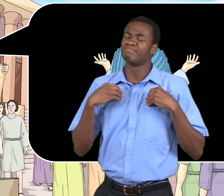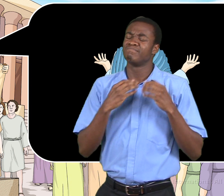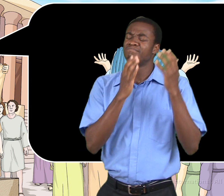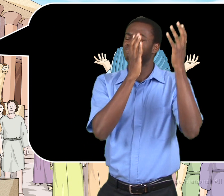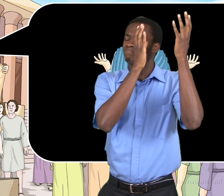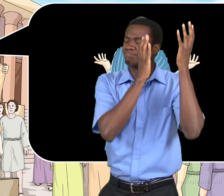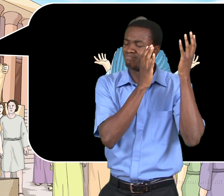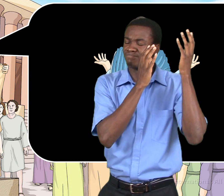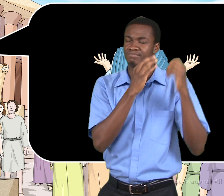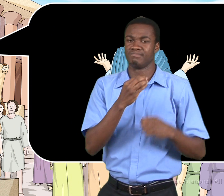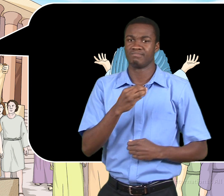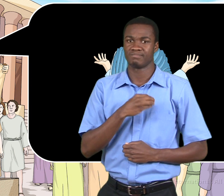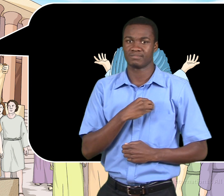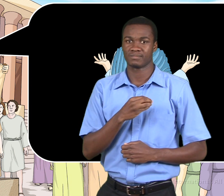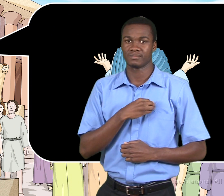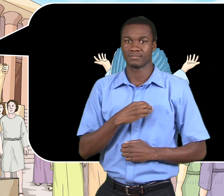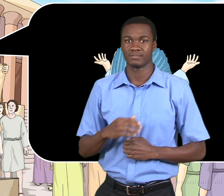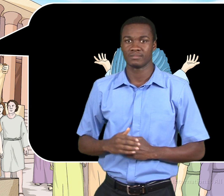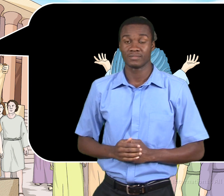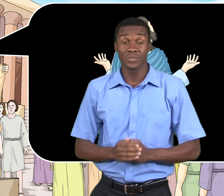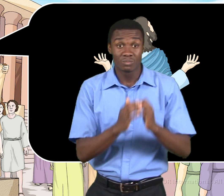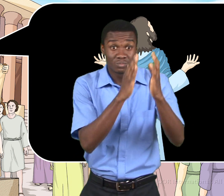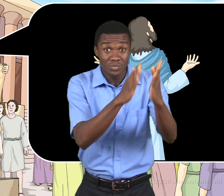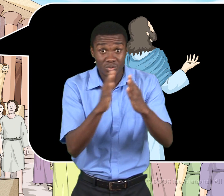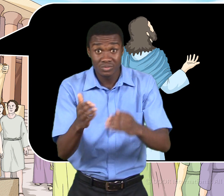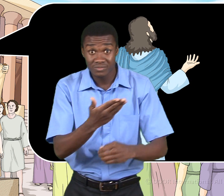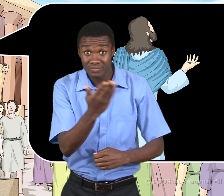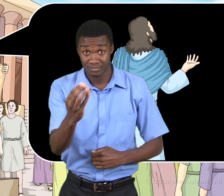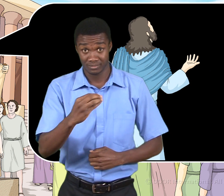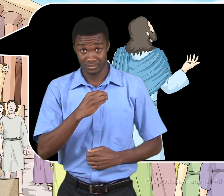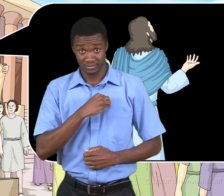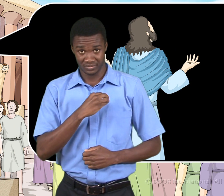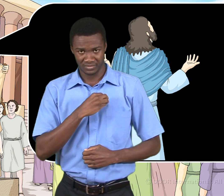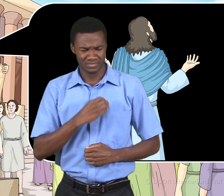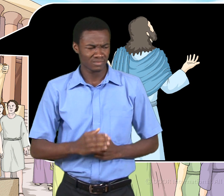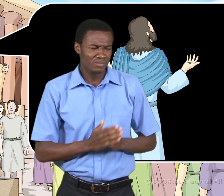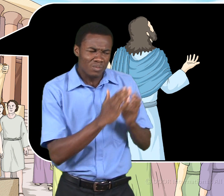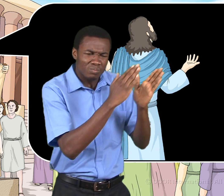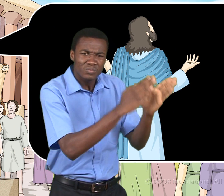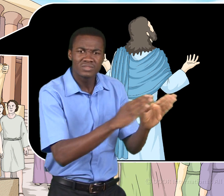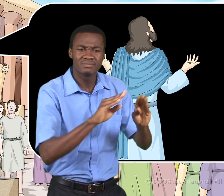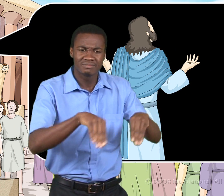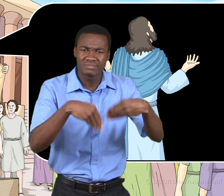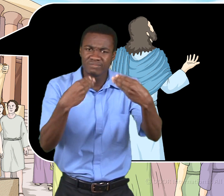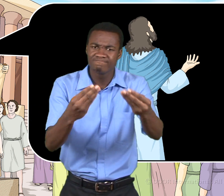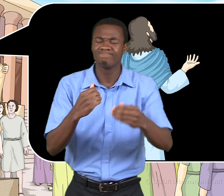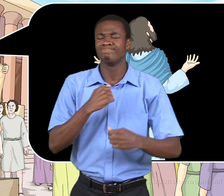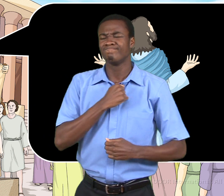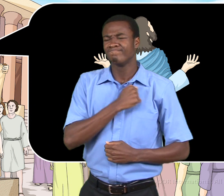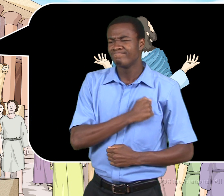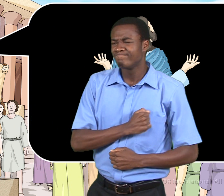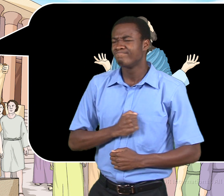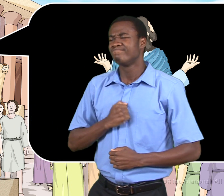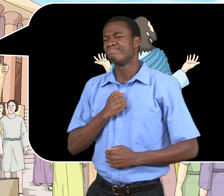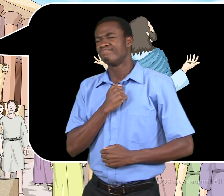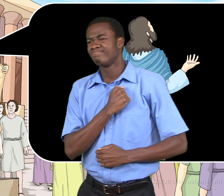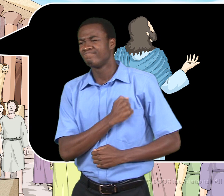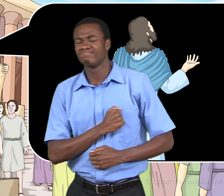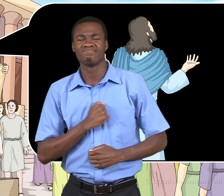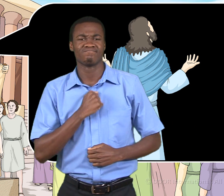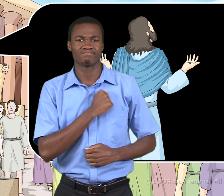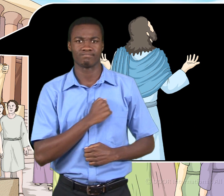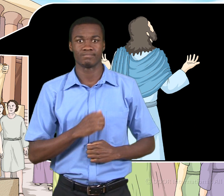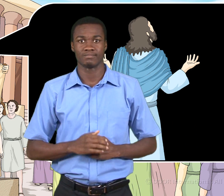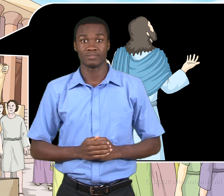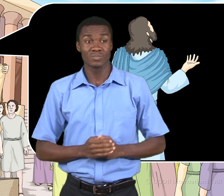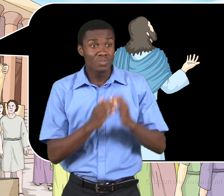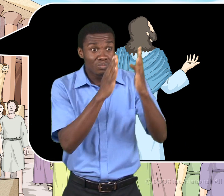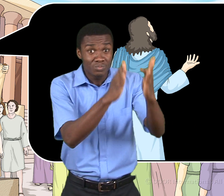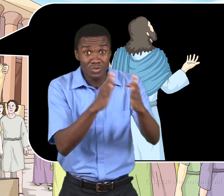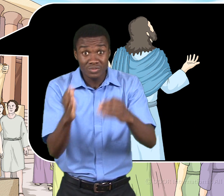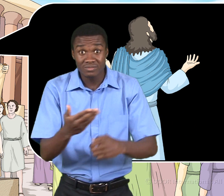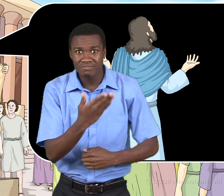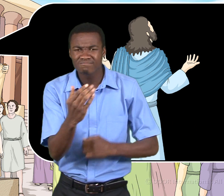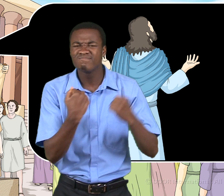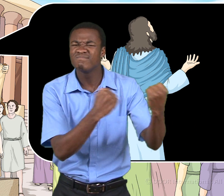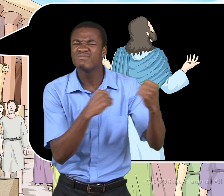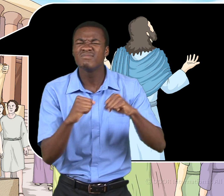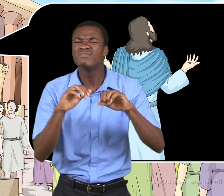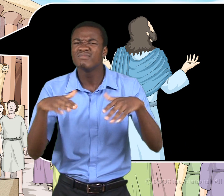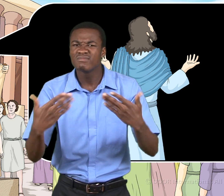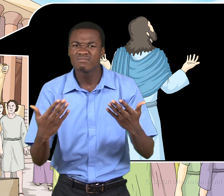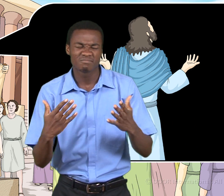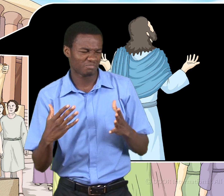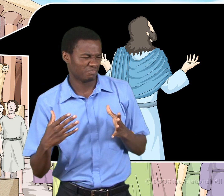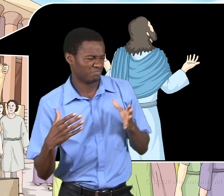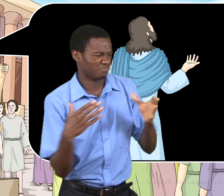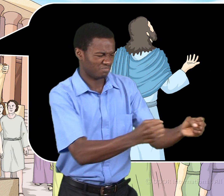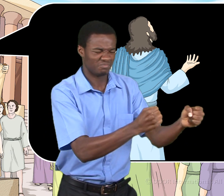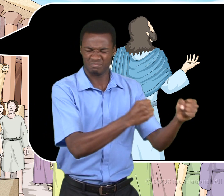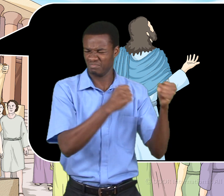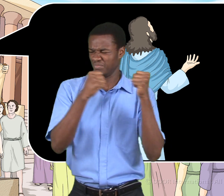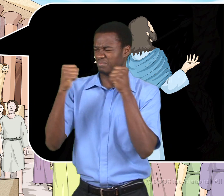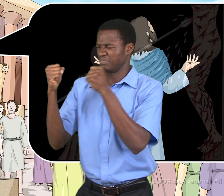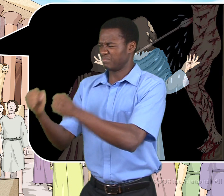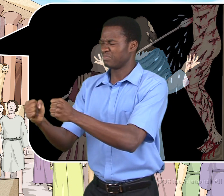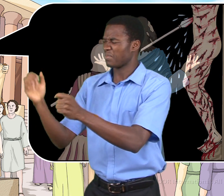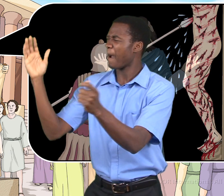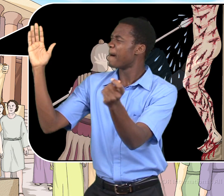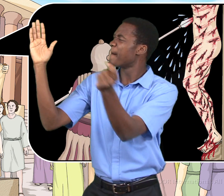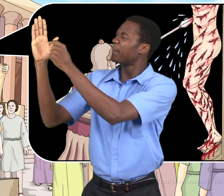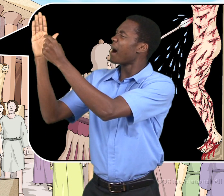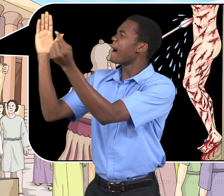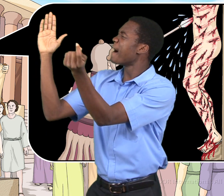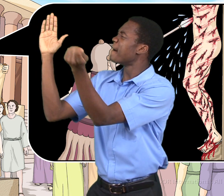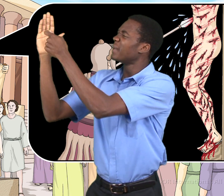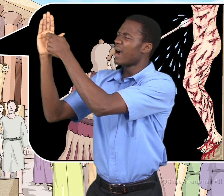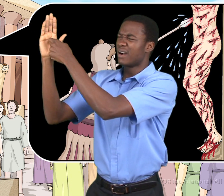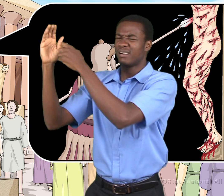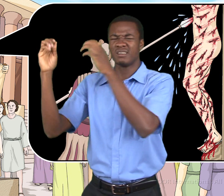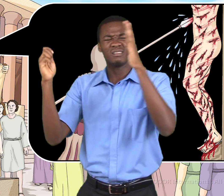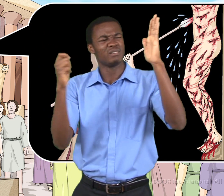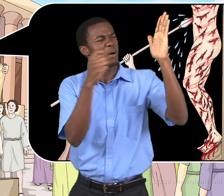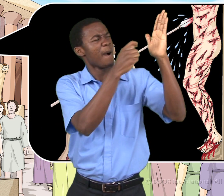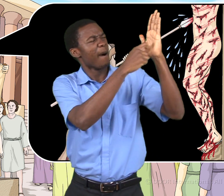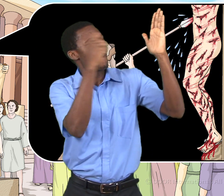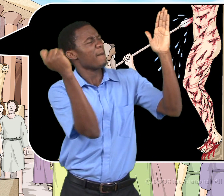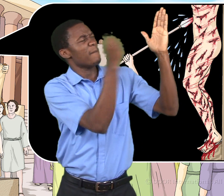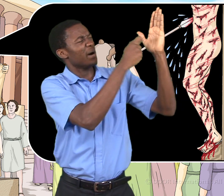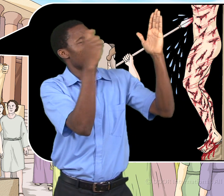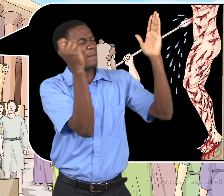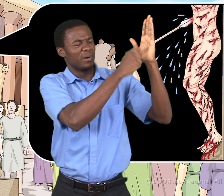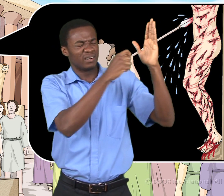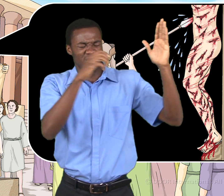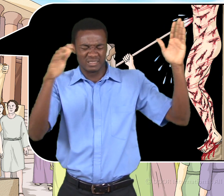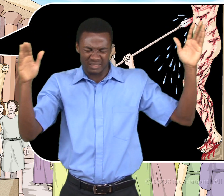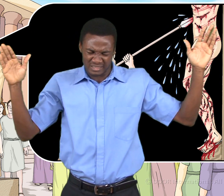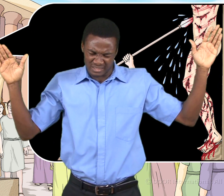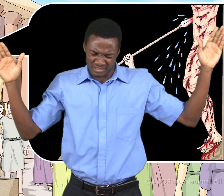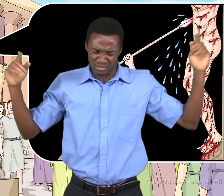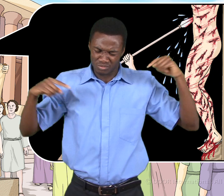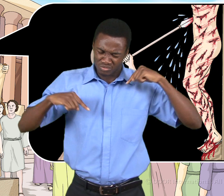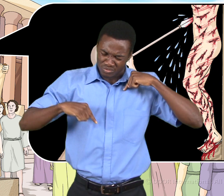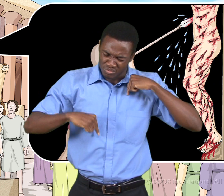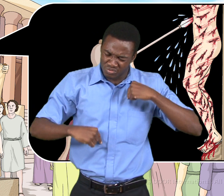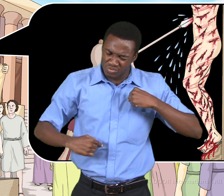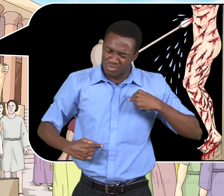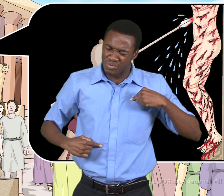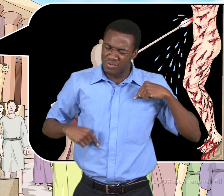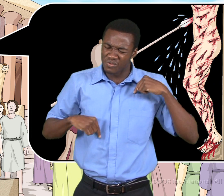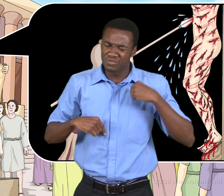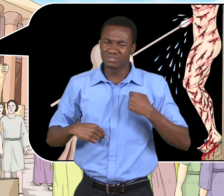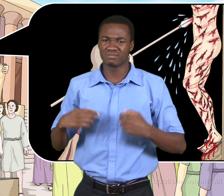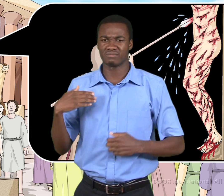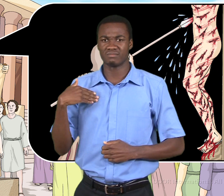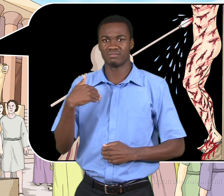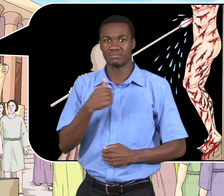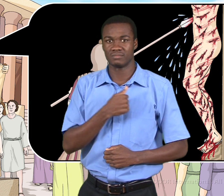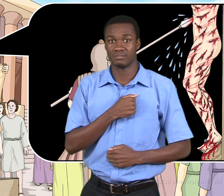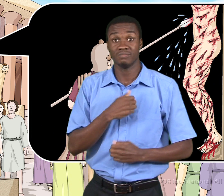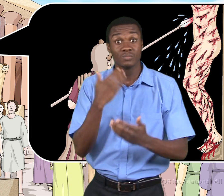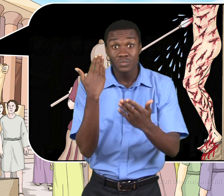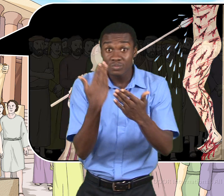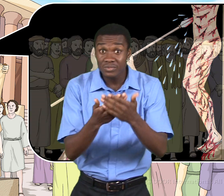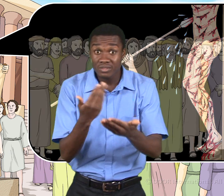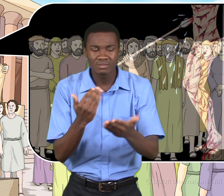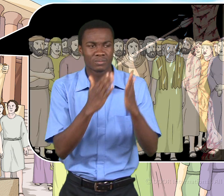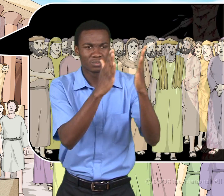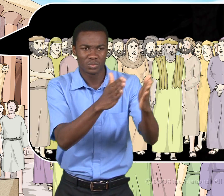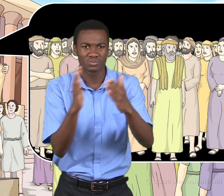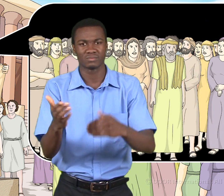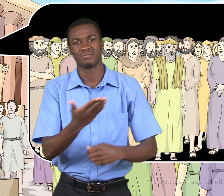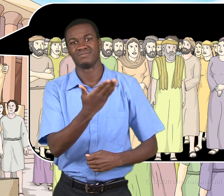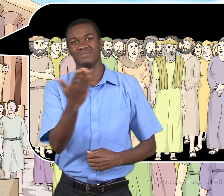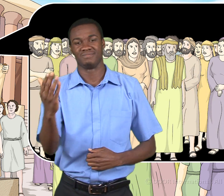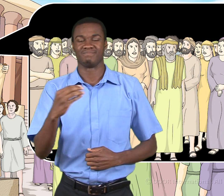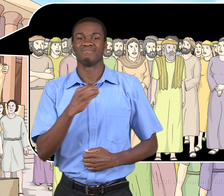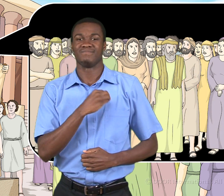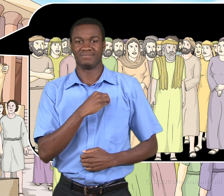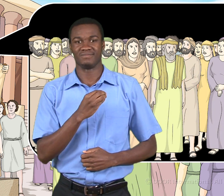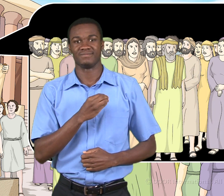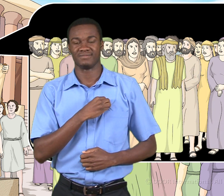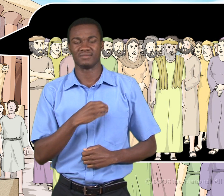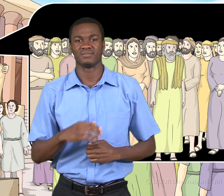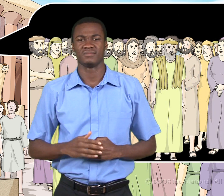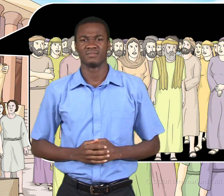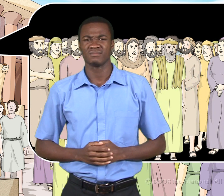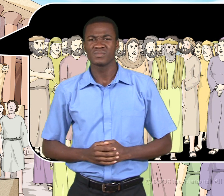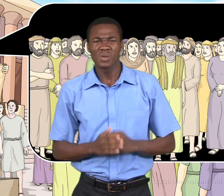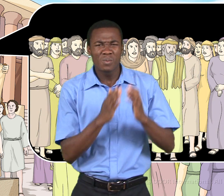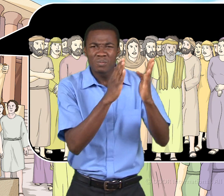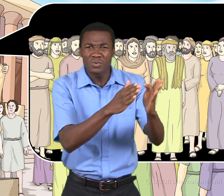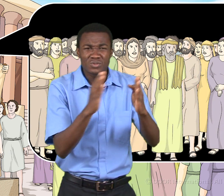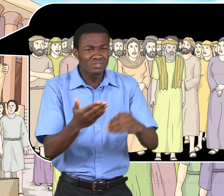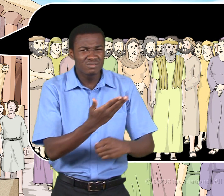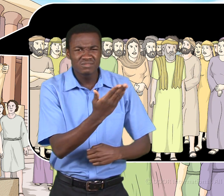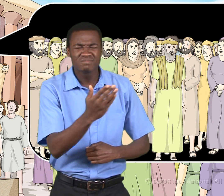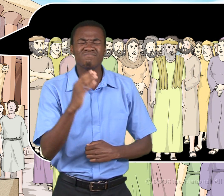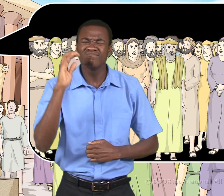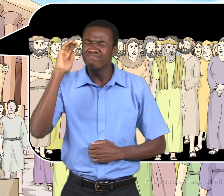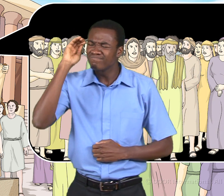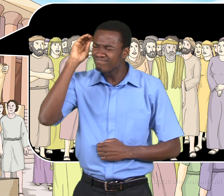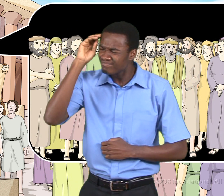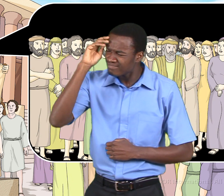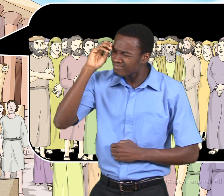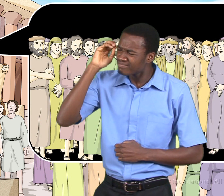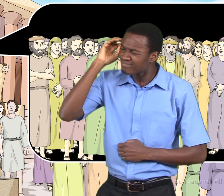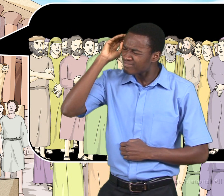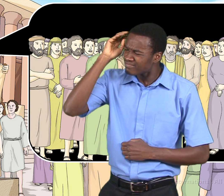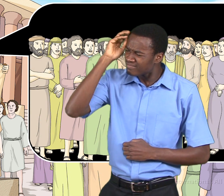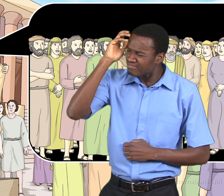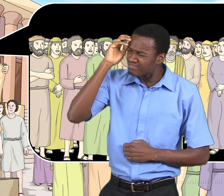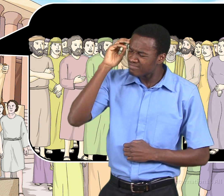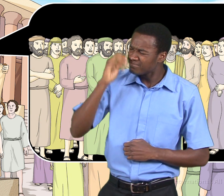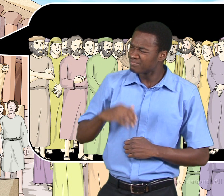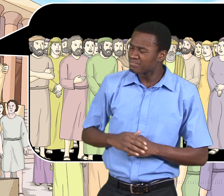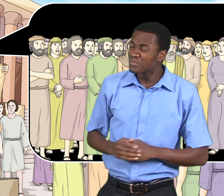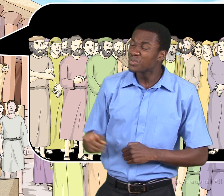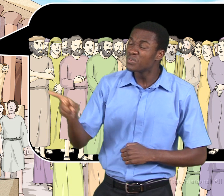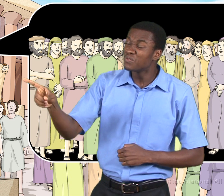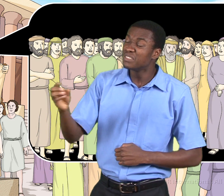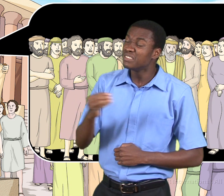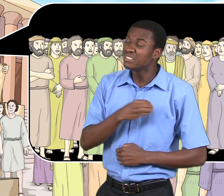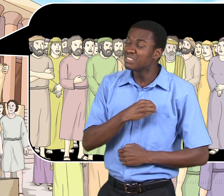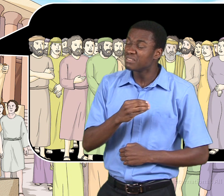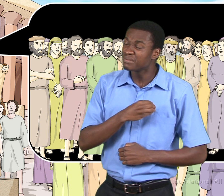By oppression and judgment He was taken away, and who can recount His descendants?